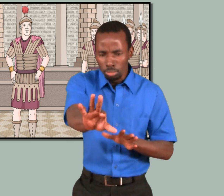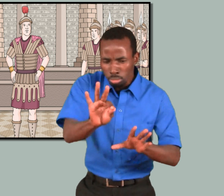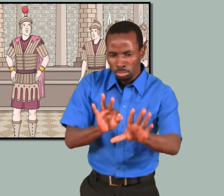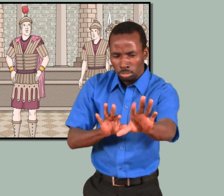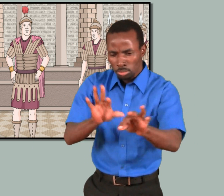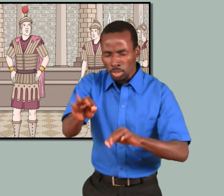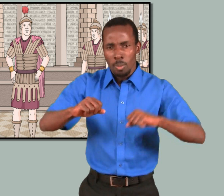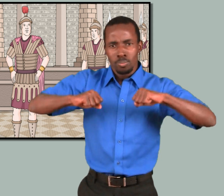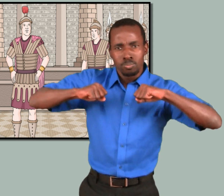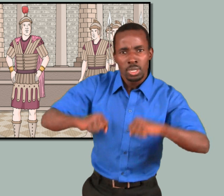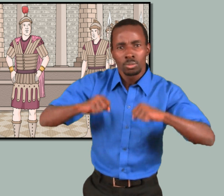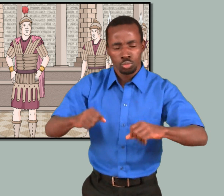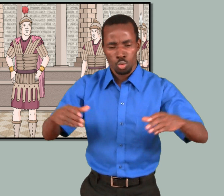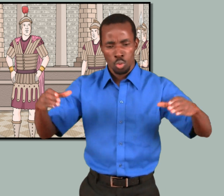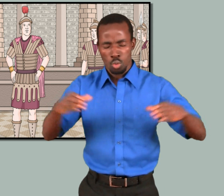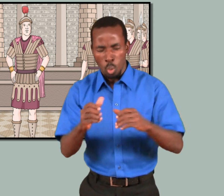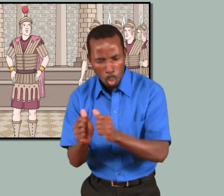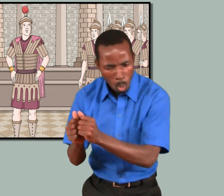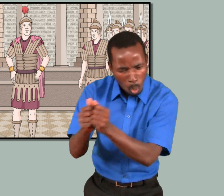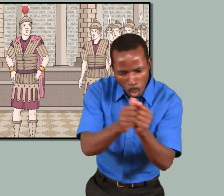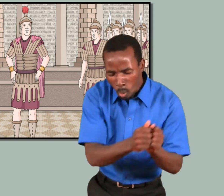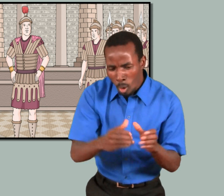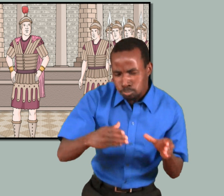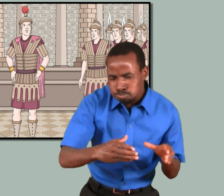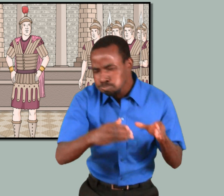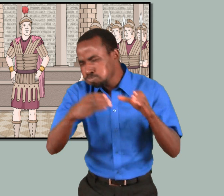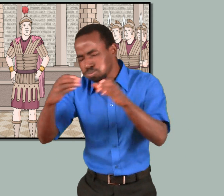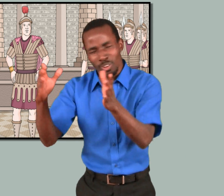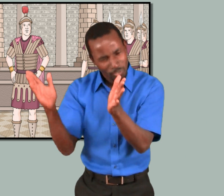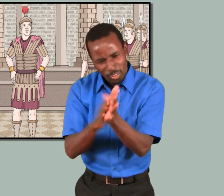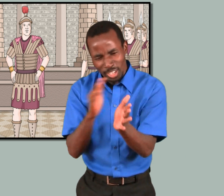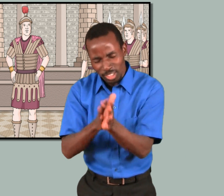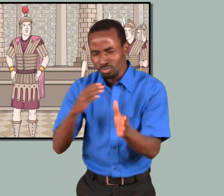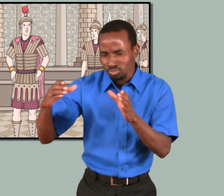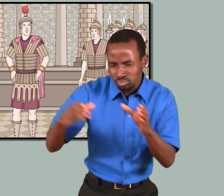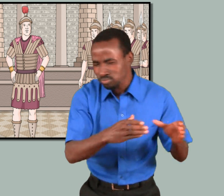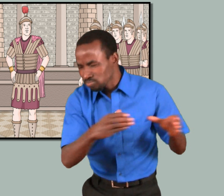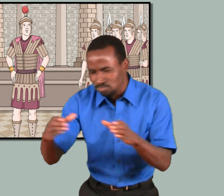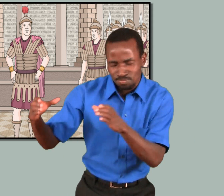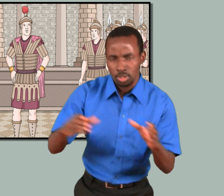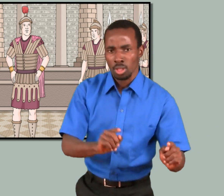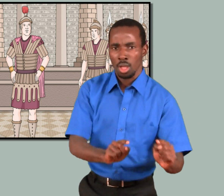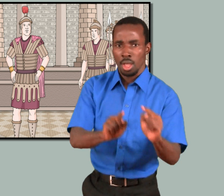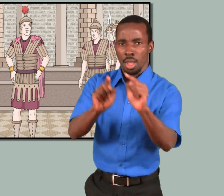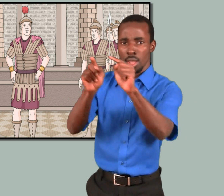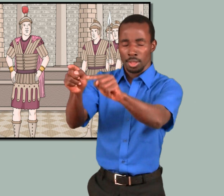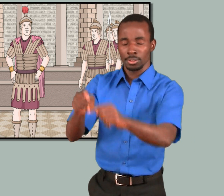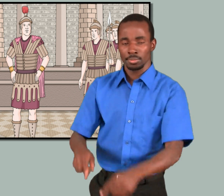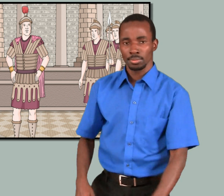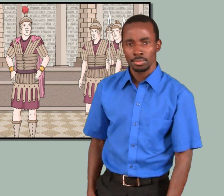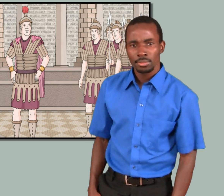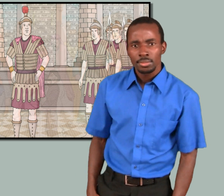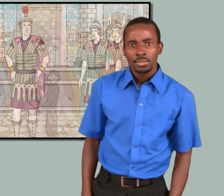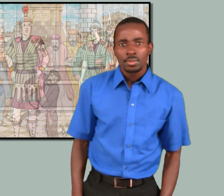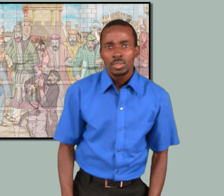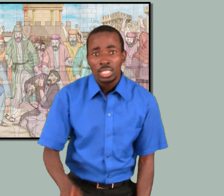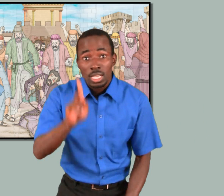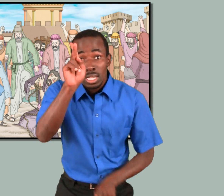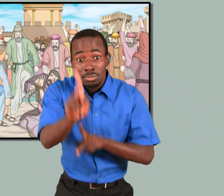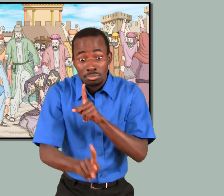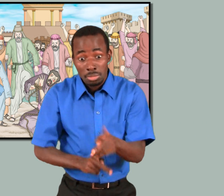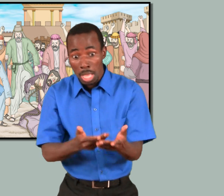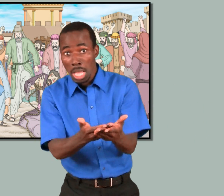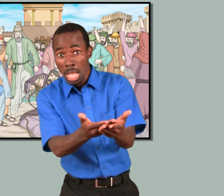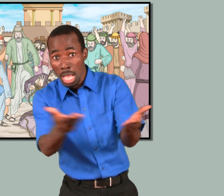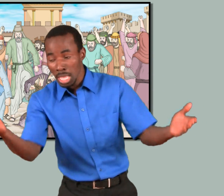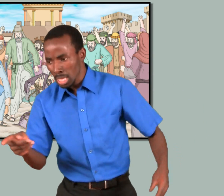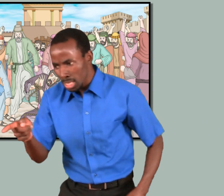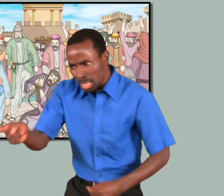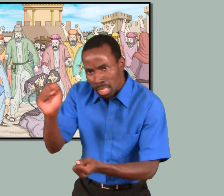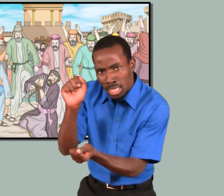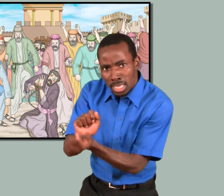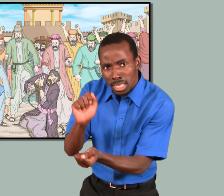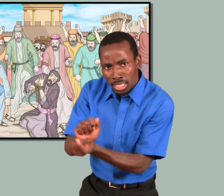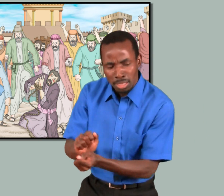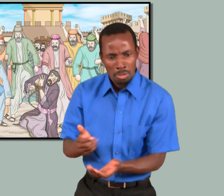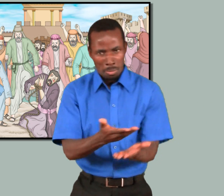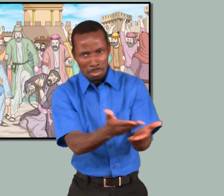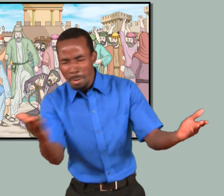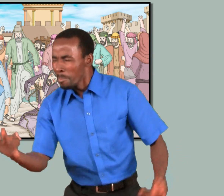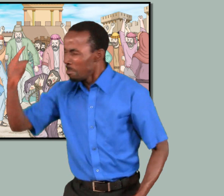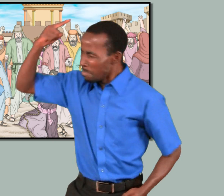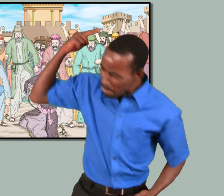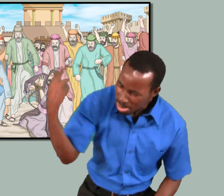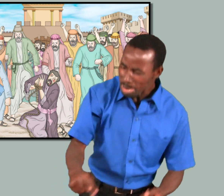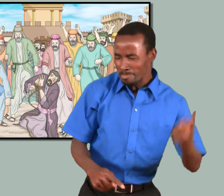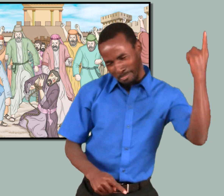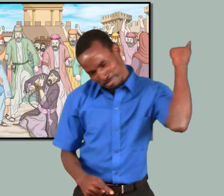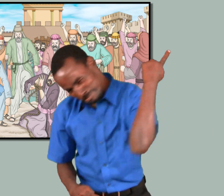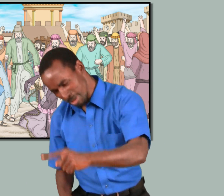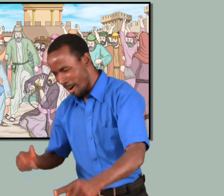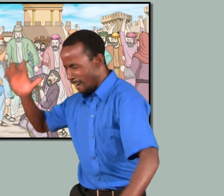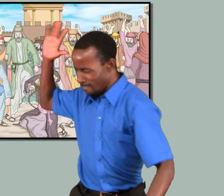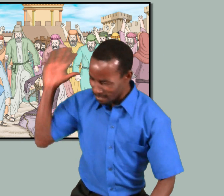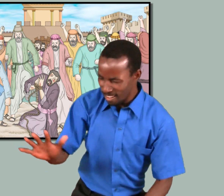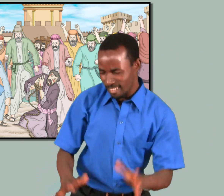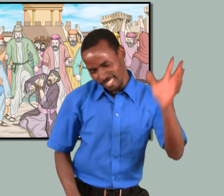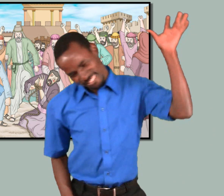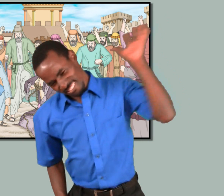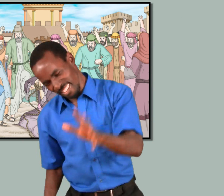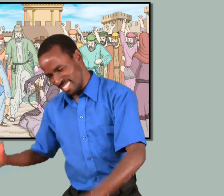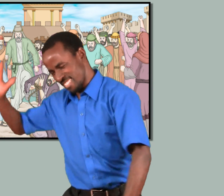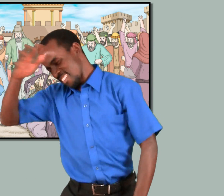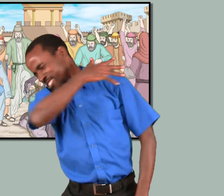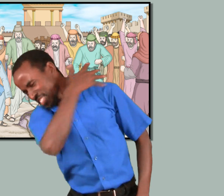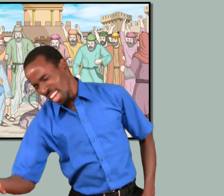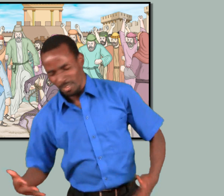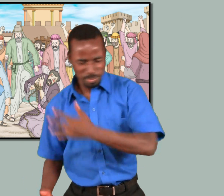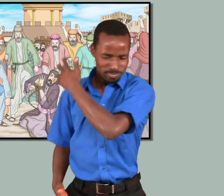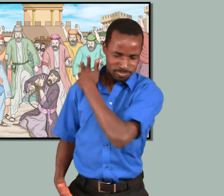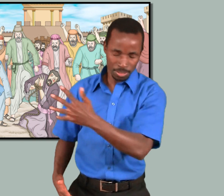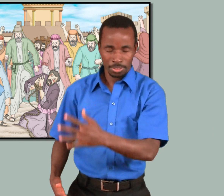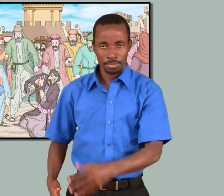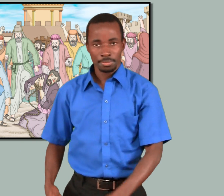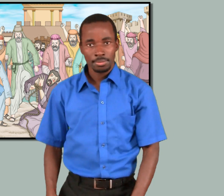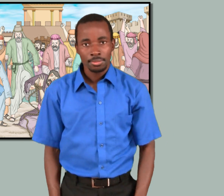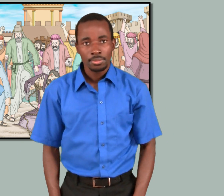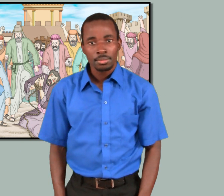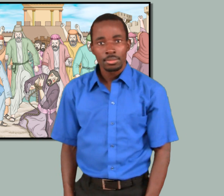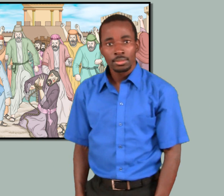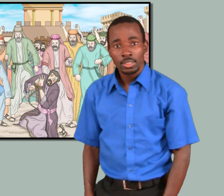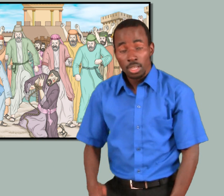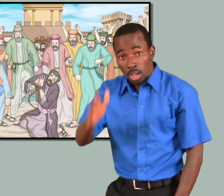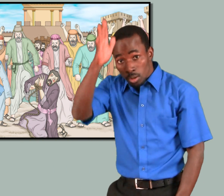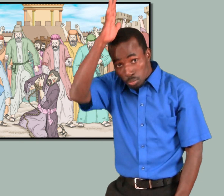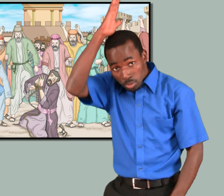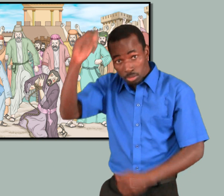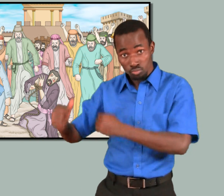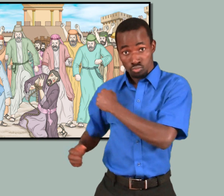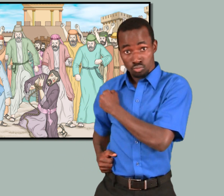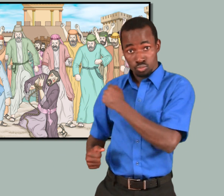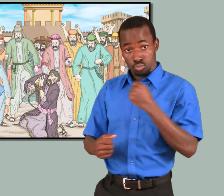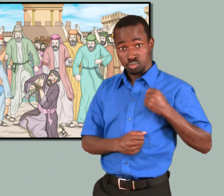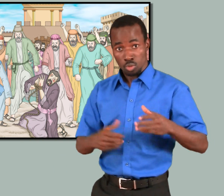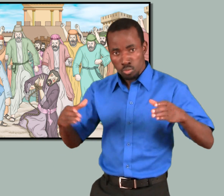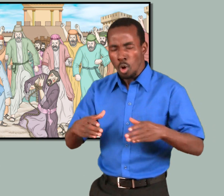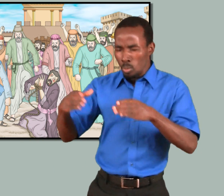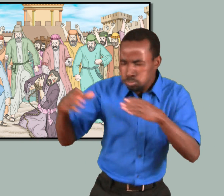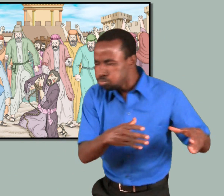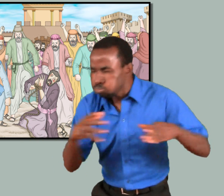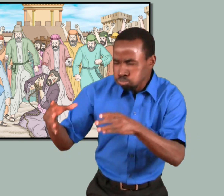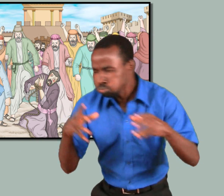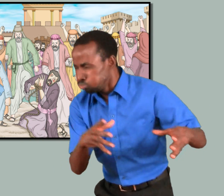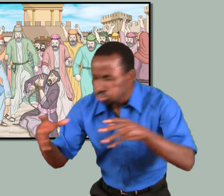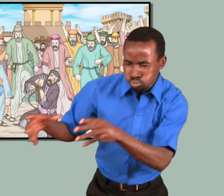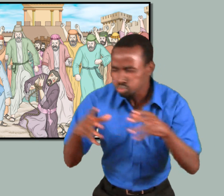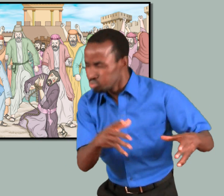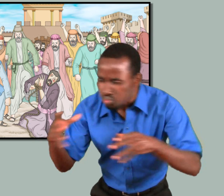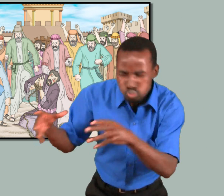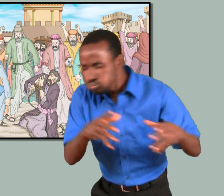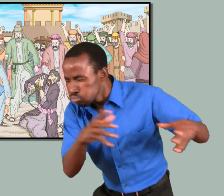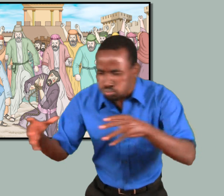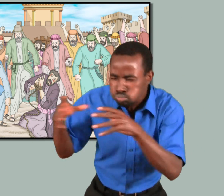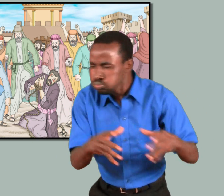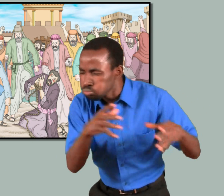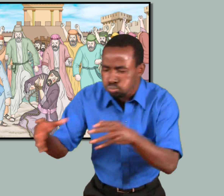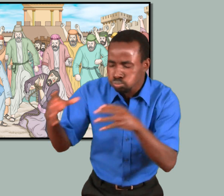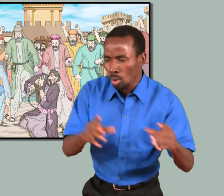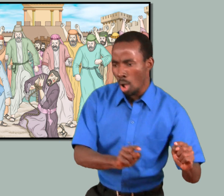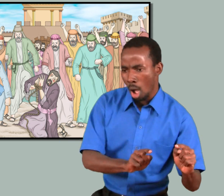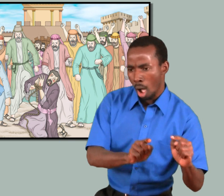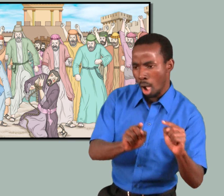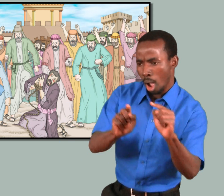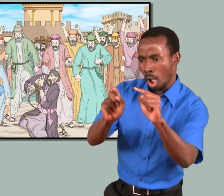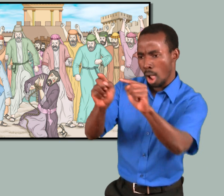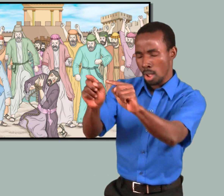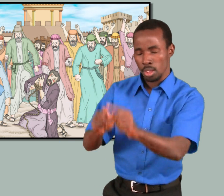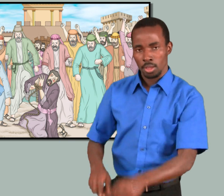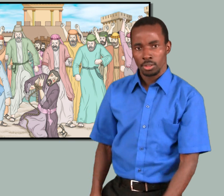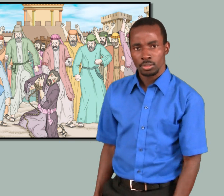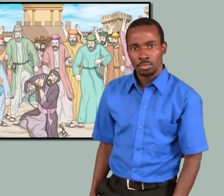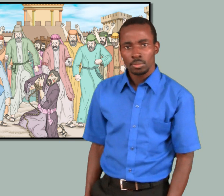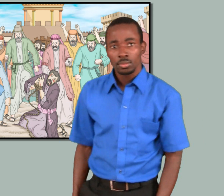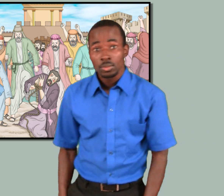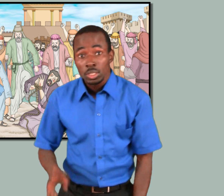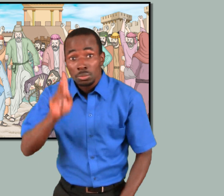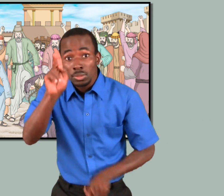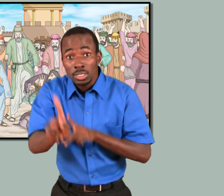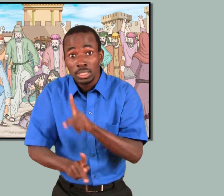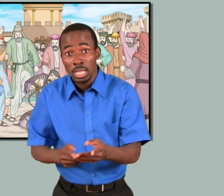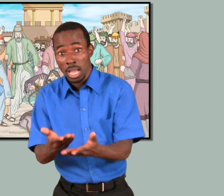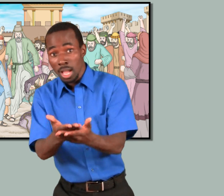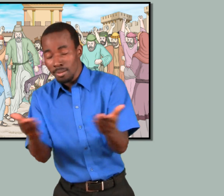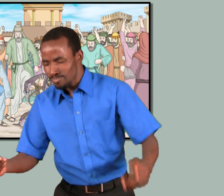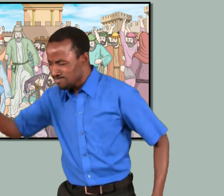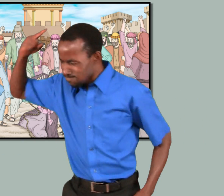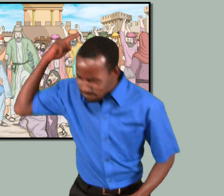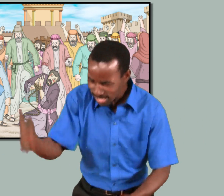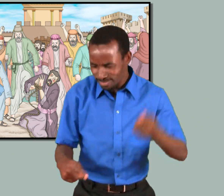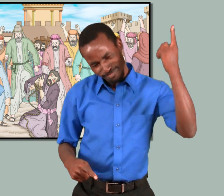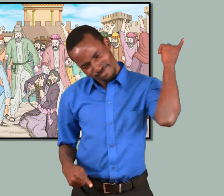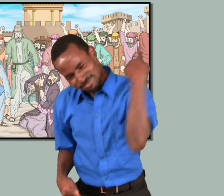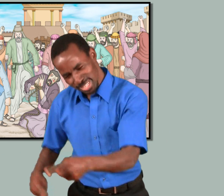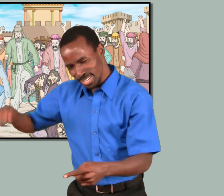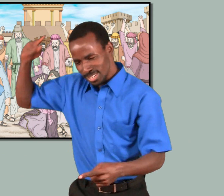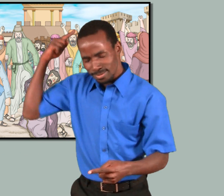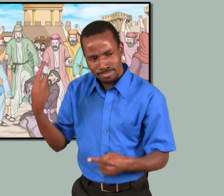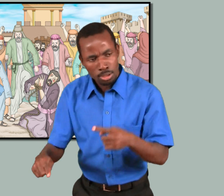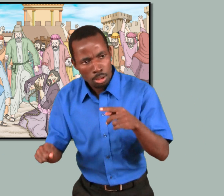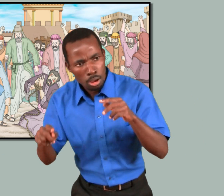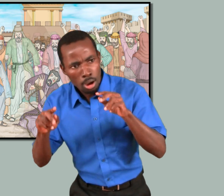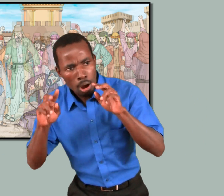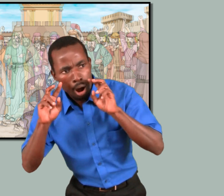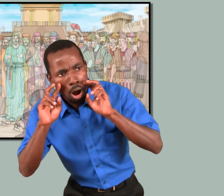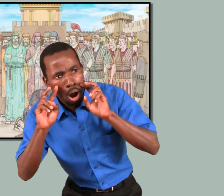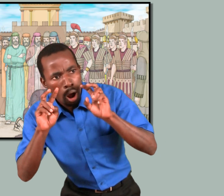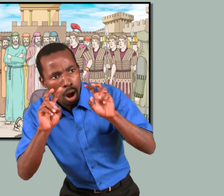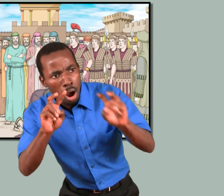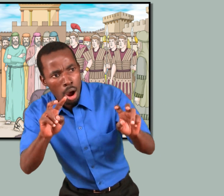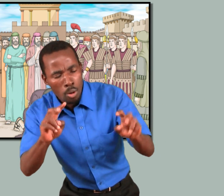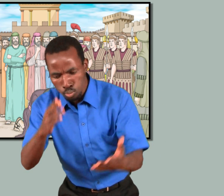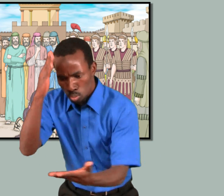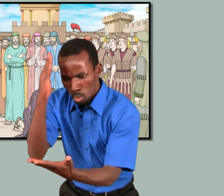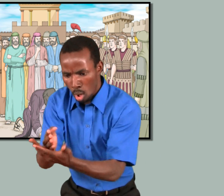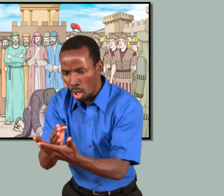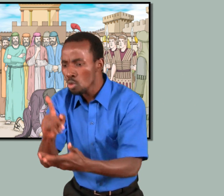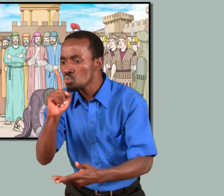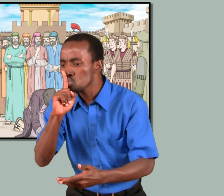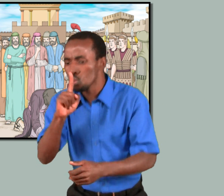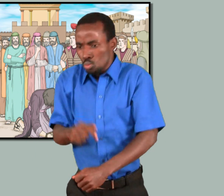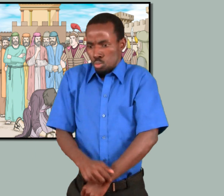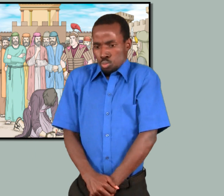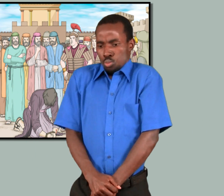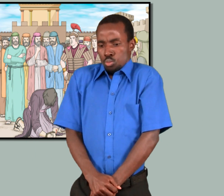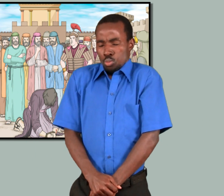Immediately he took some soldiers and centurions and ran down to the crowd.